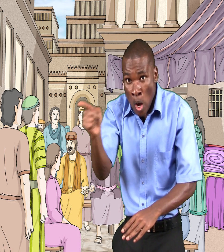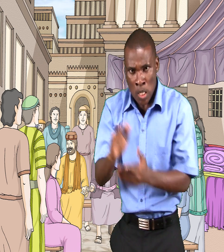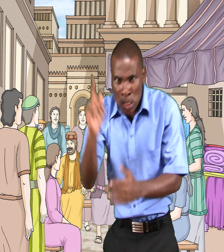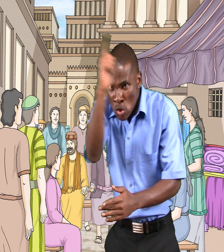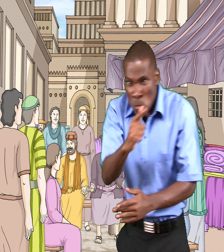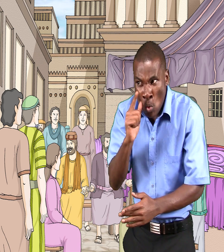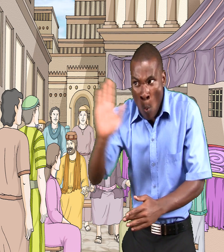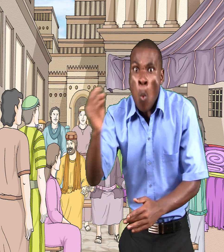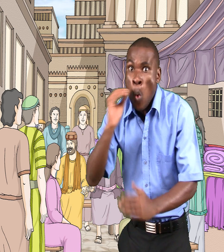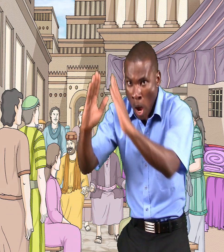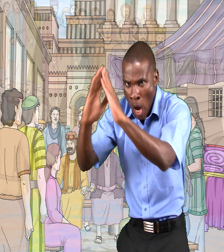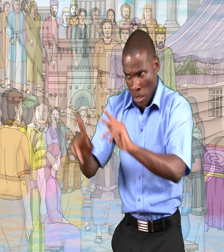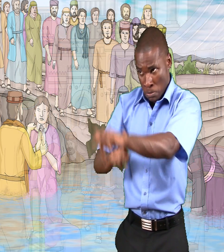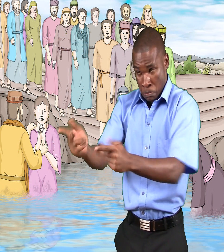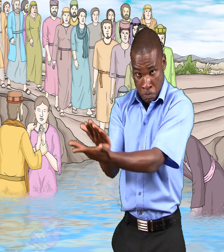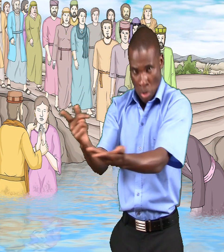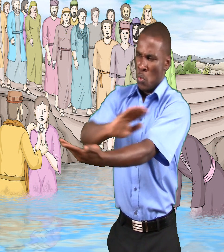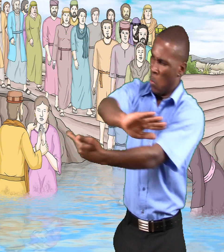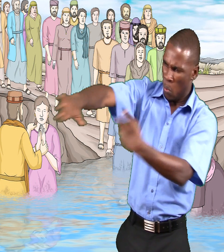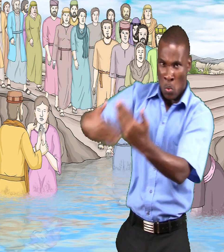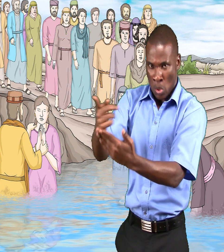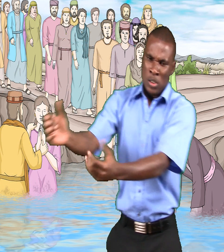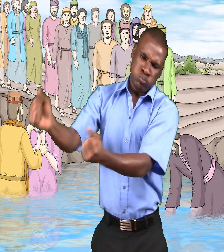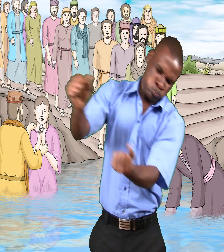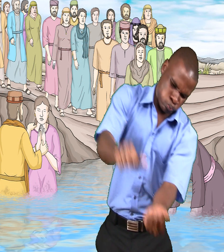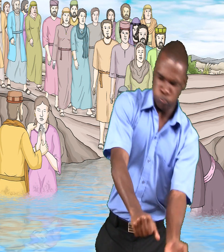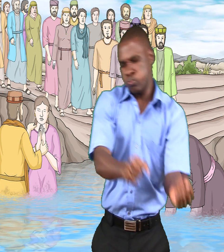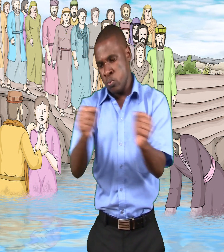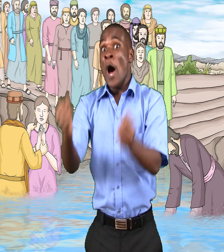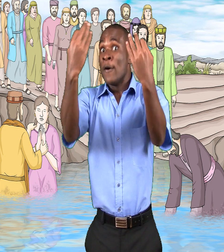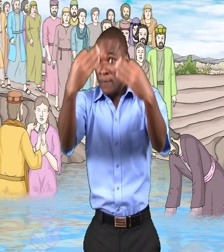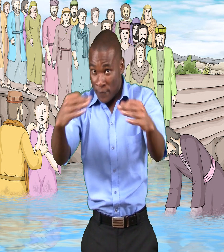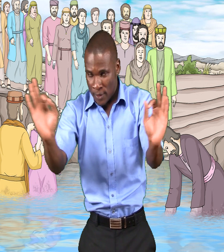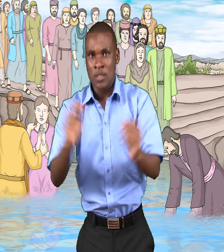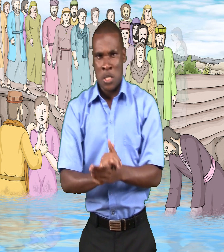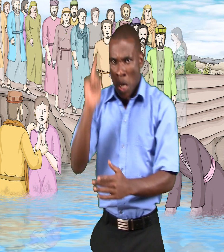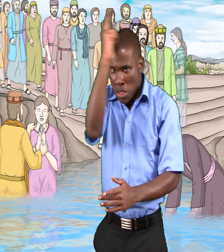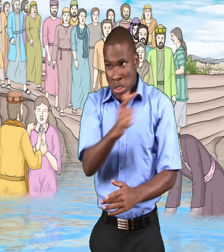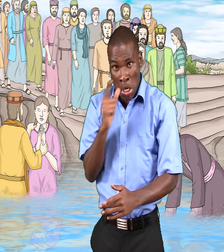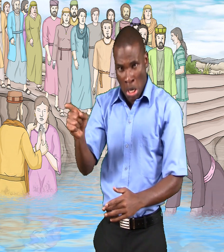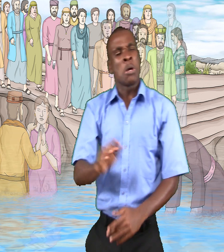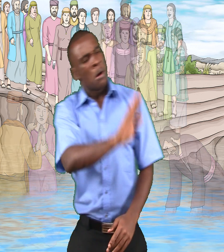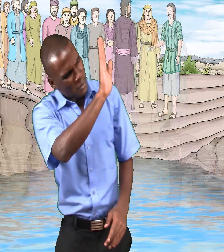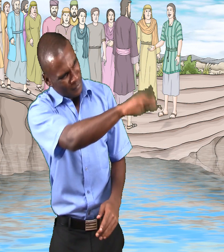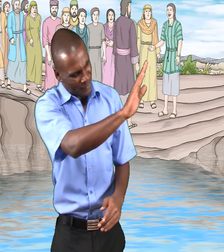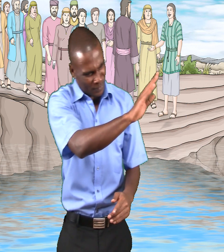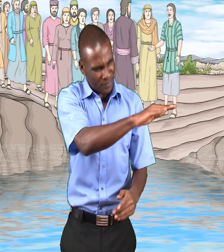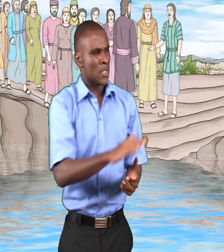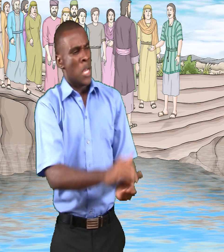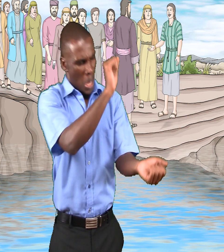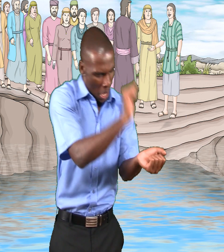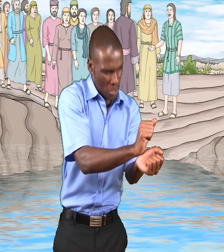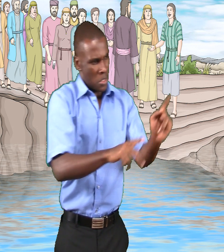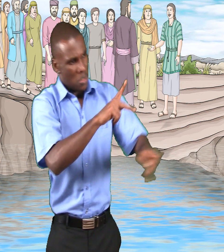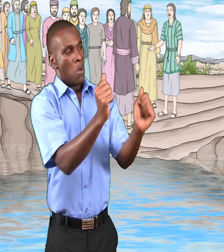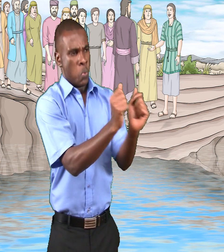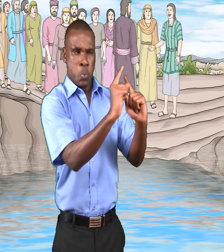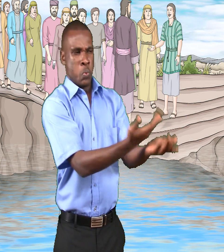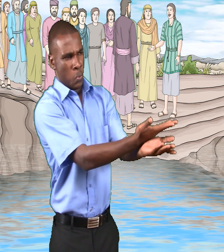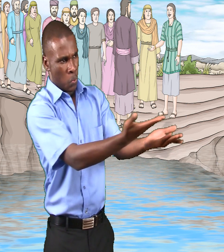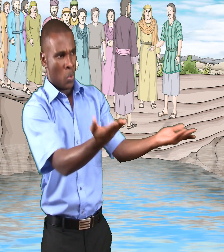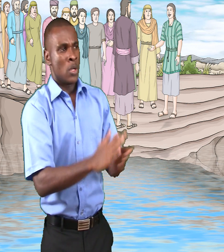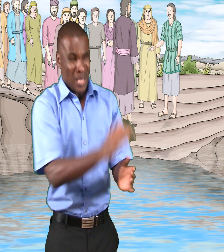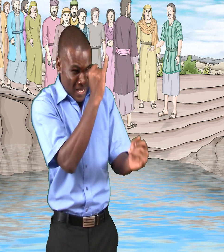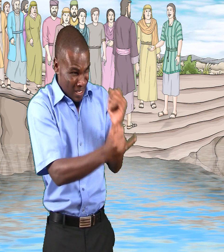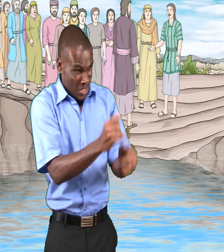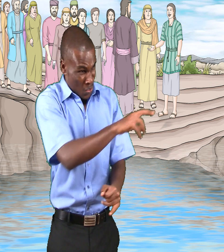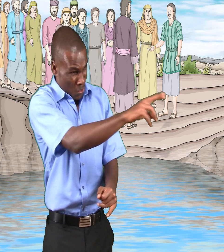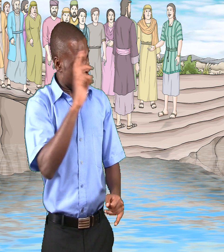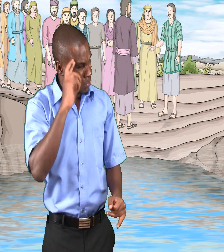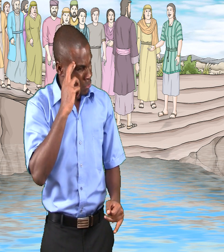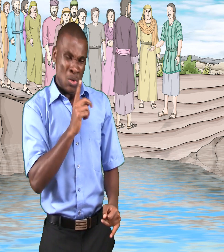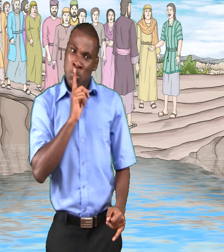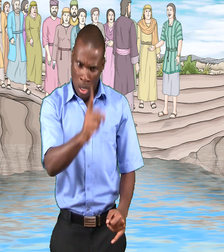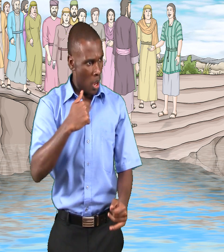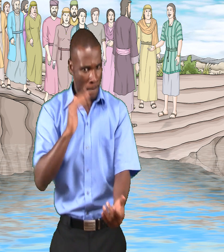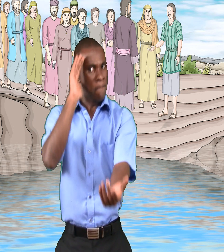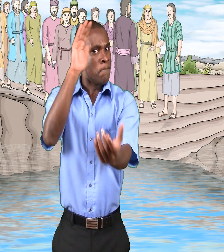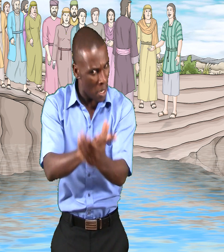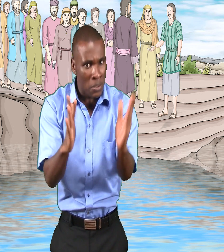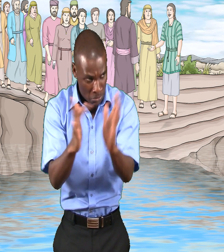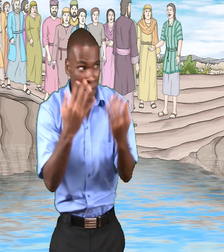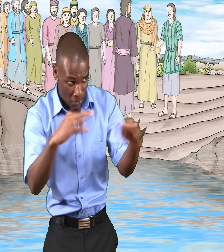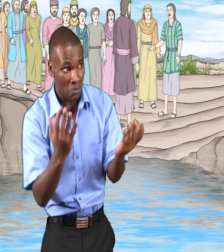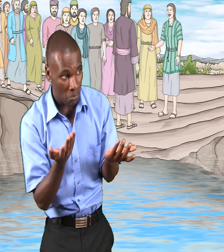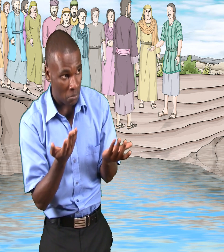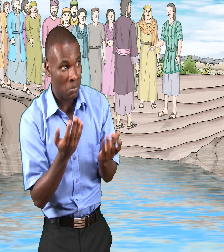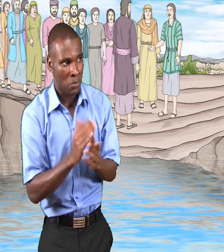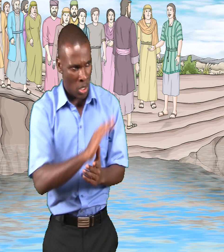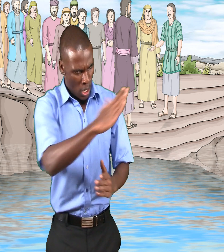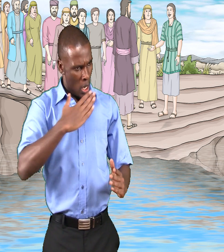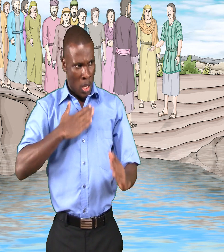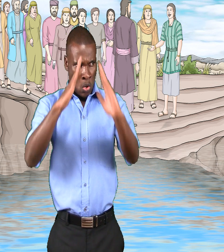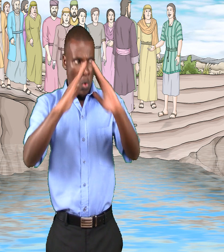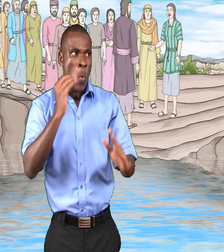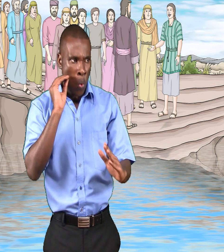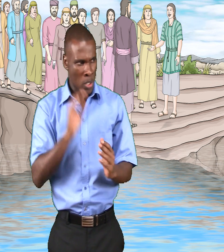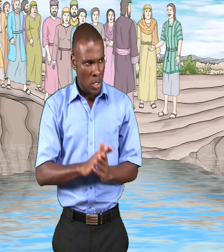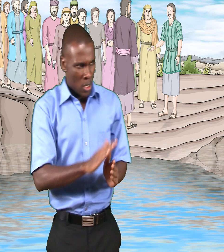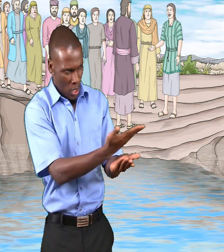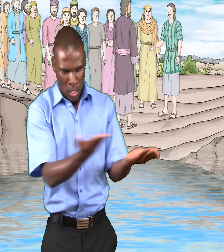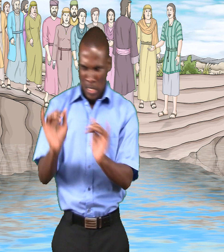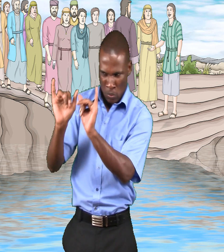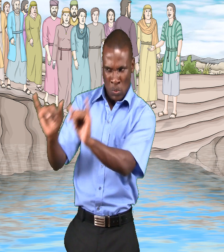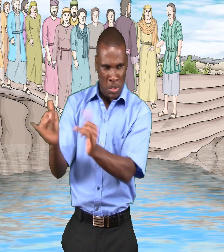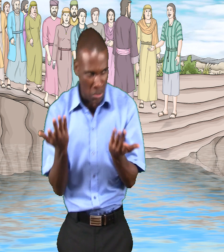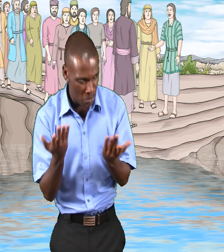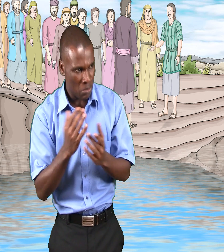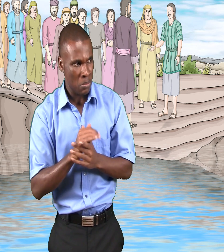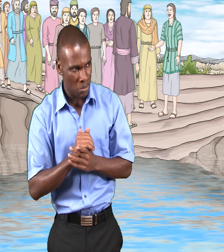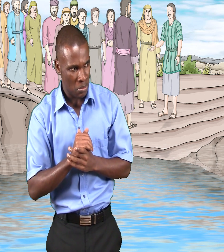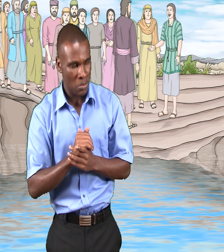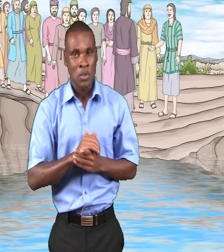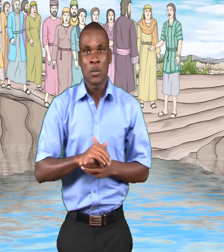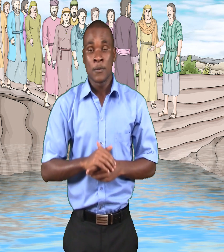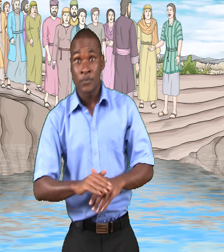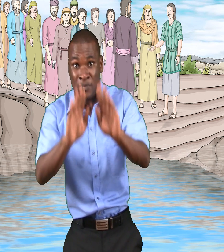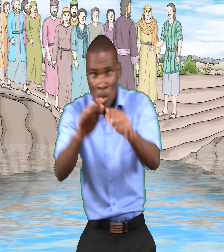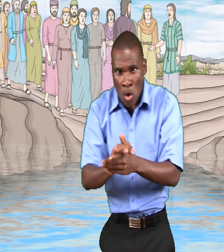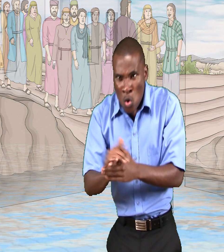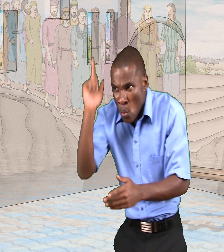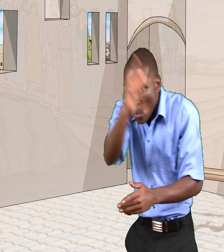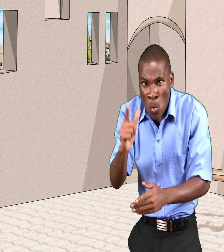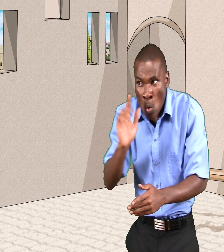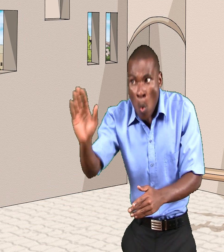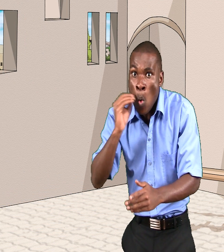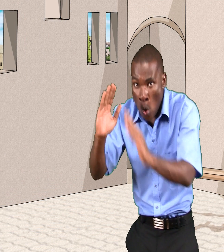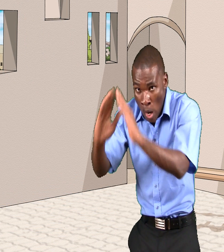And when she and her household had been baptized, she urged us, “If you consider me a believer in the Lord, come and stay at my house.”